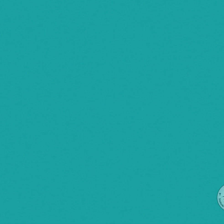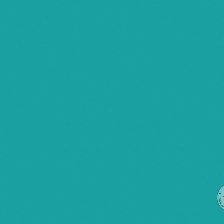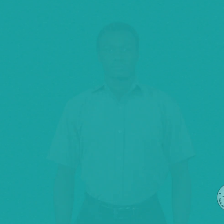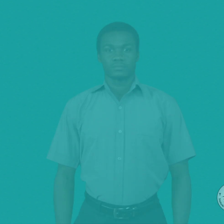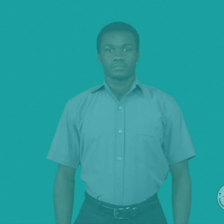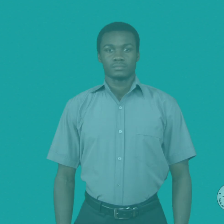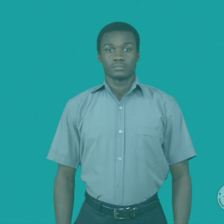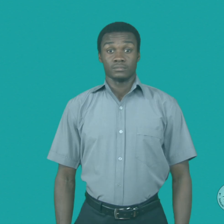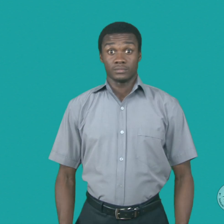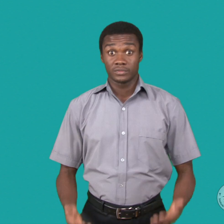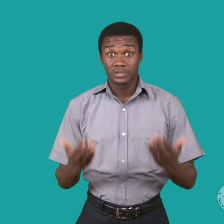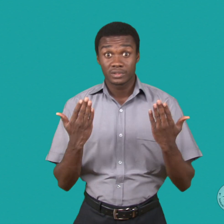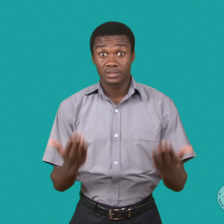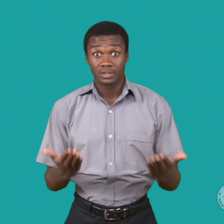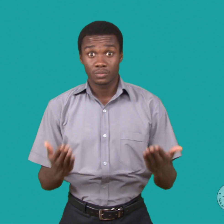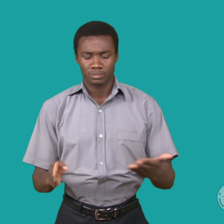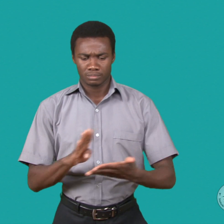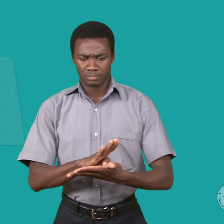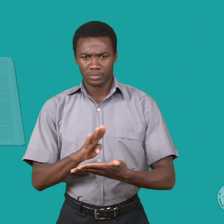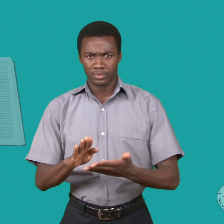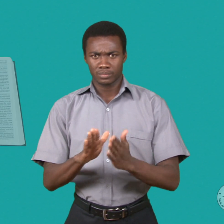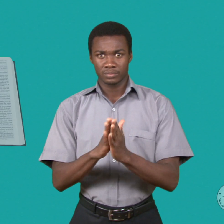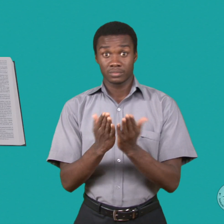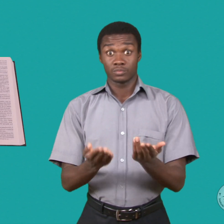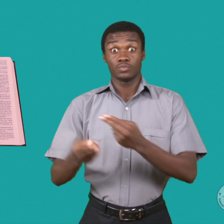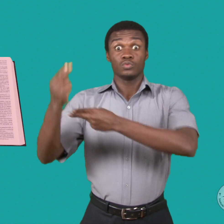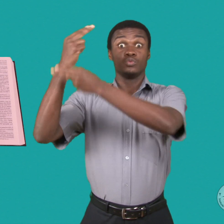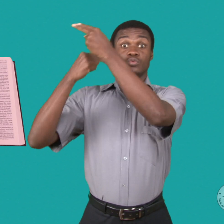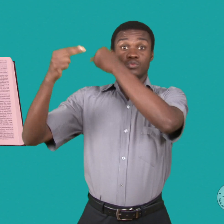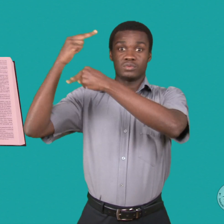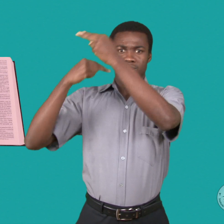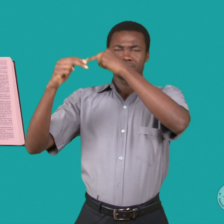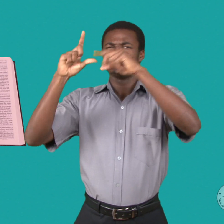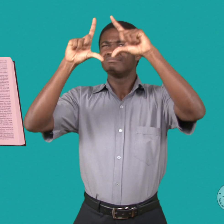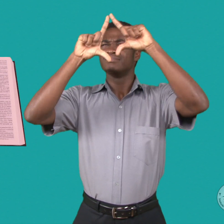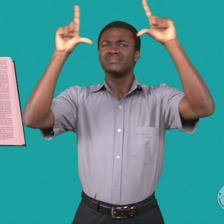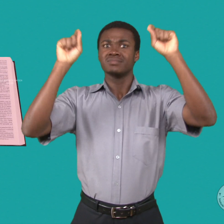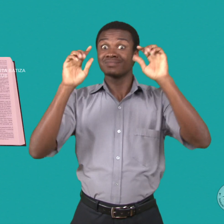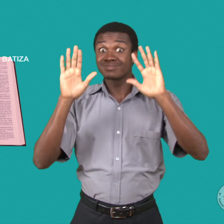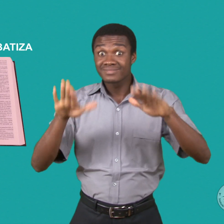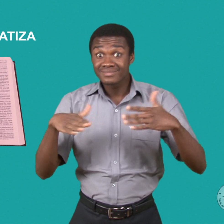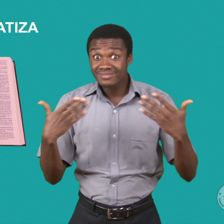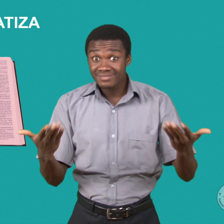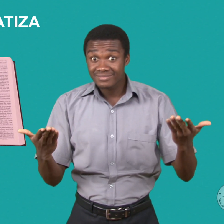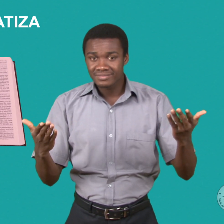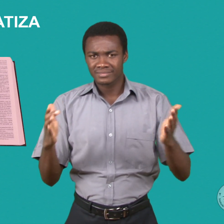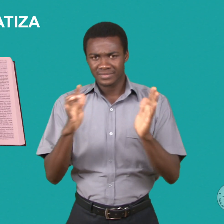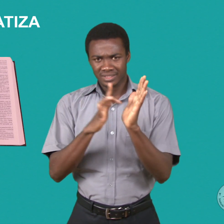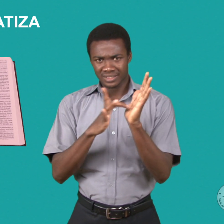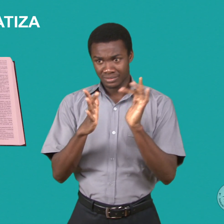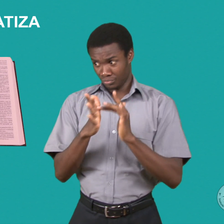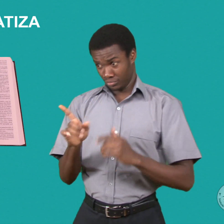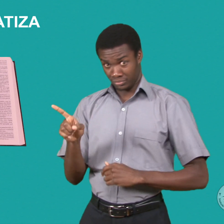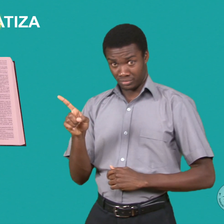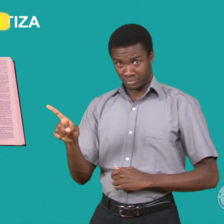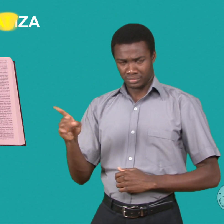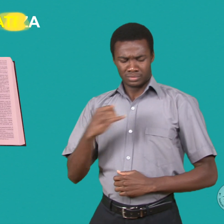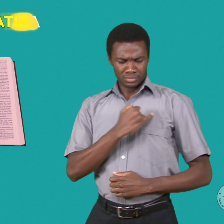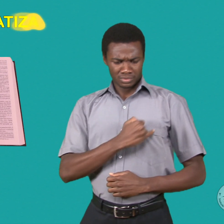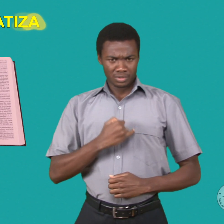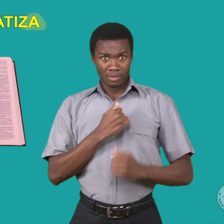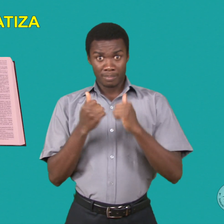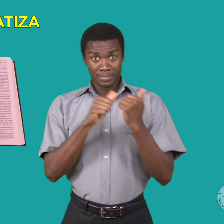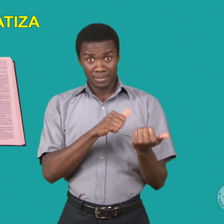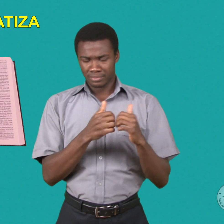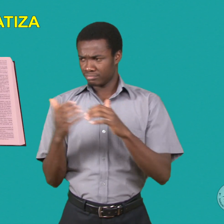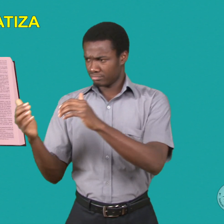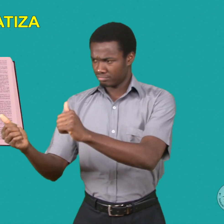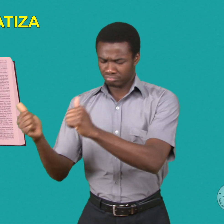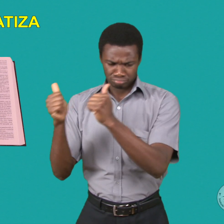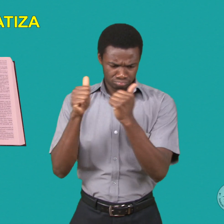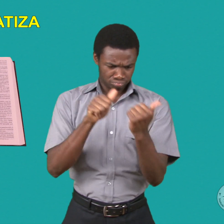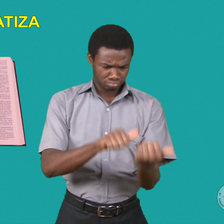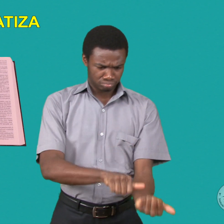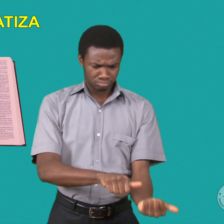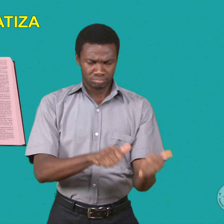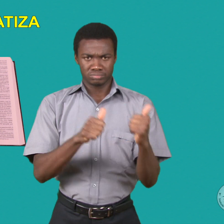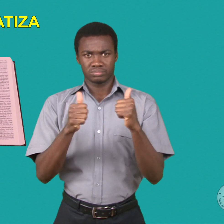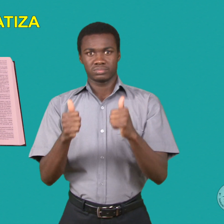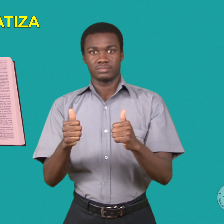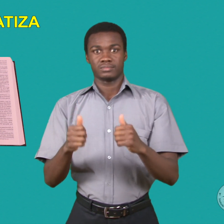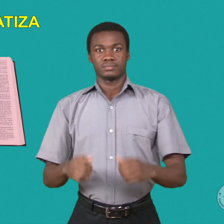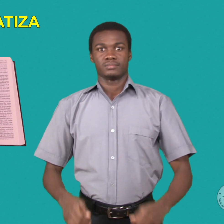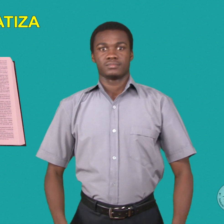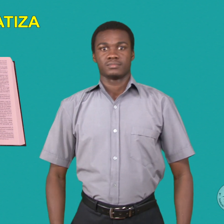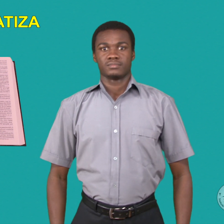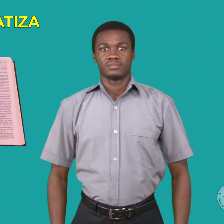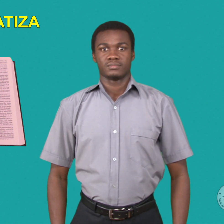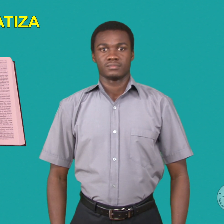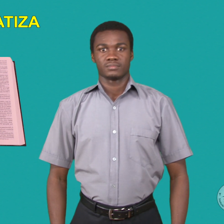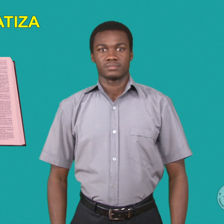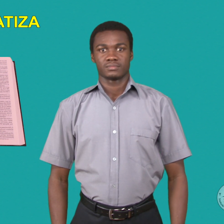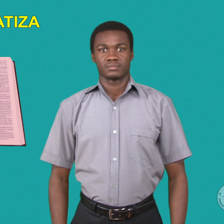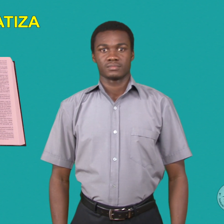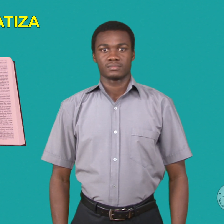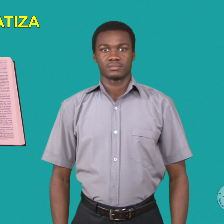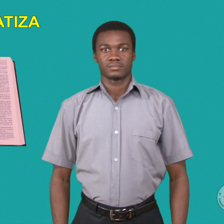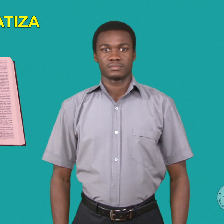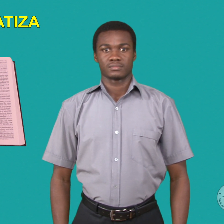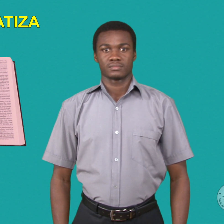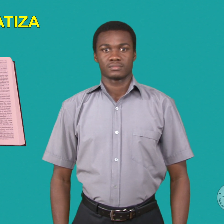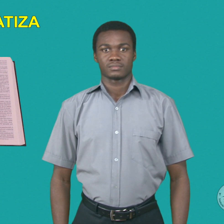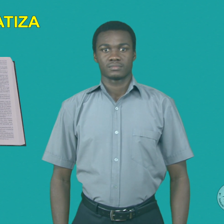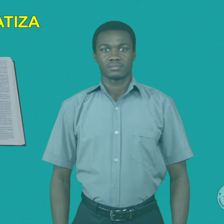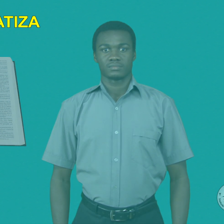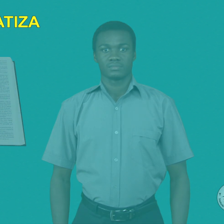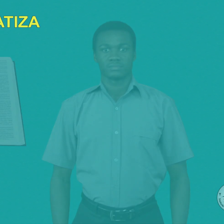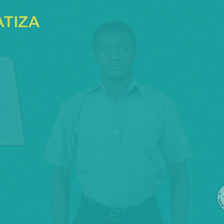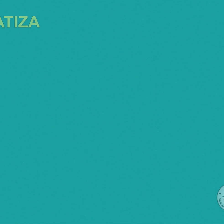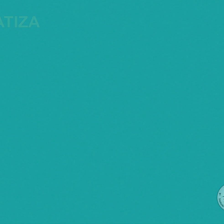John the Baptist baptizes Jesus